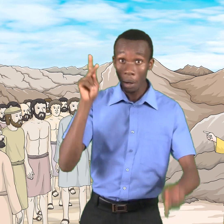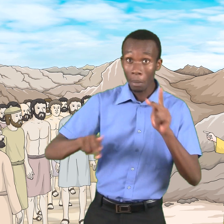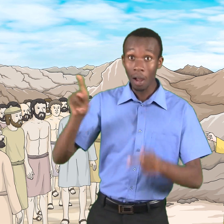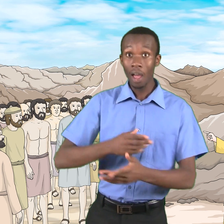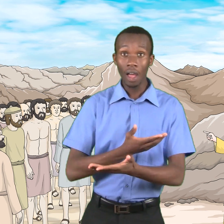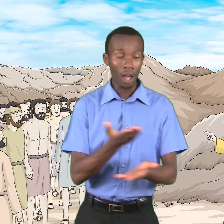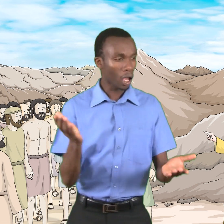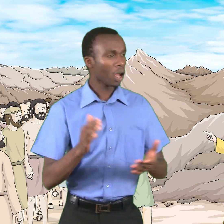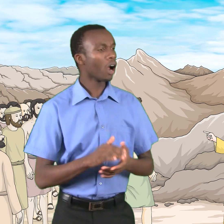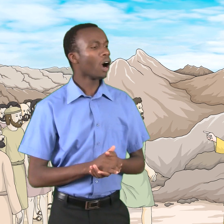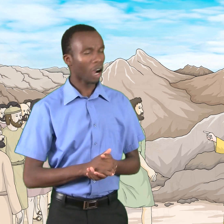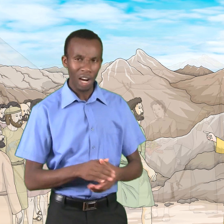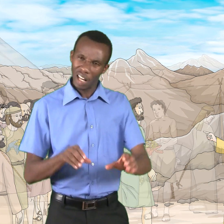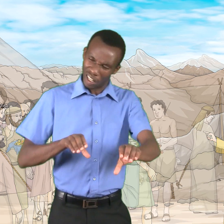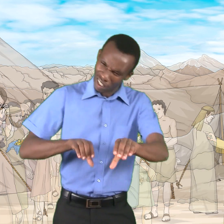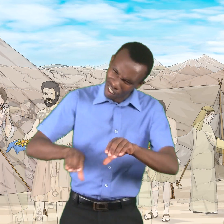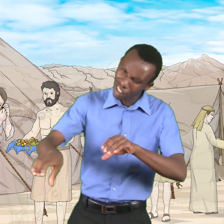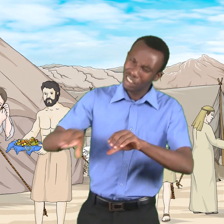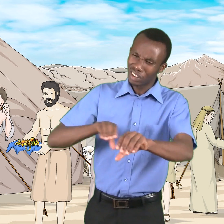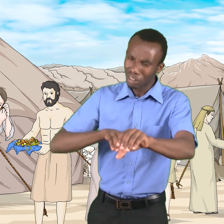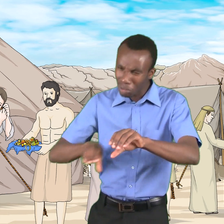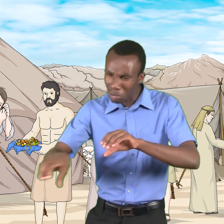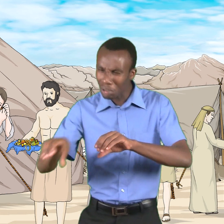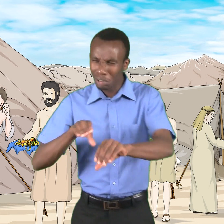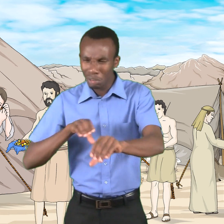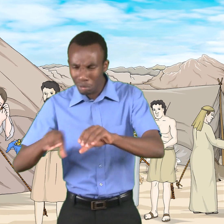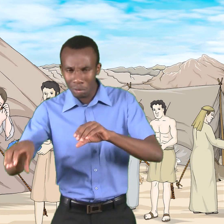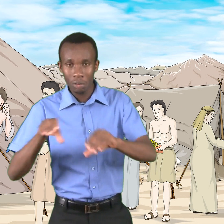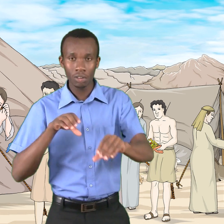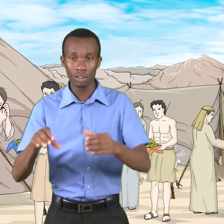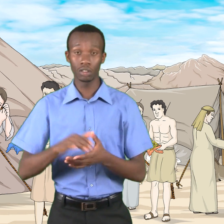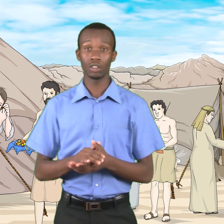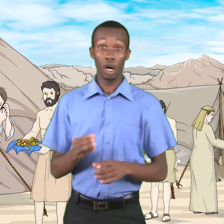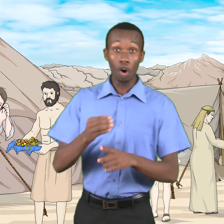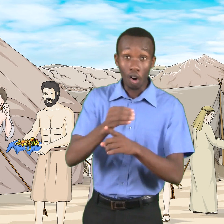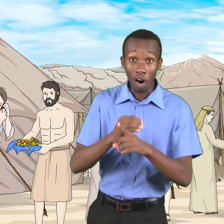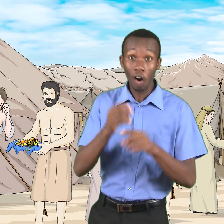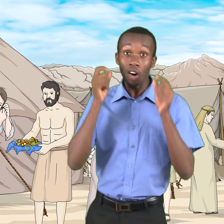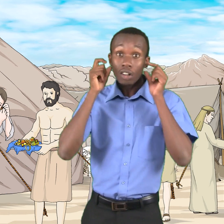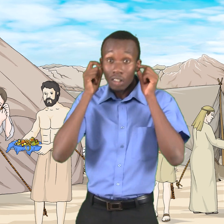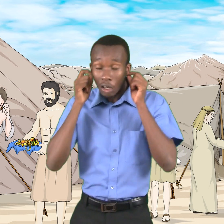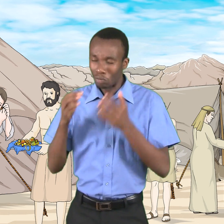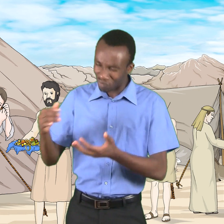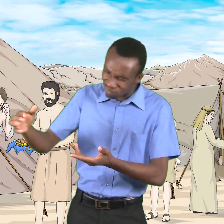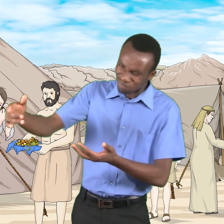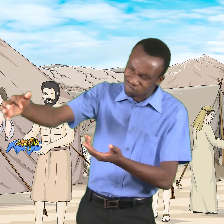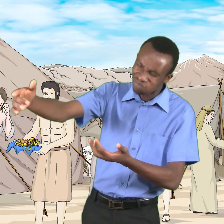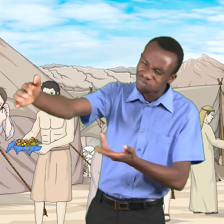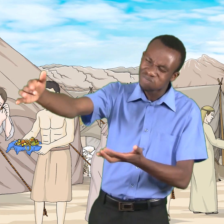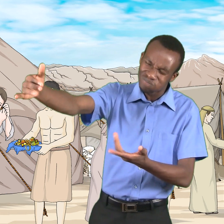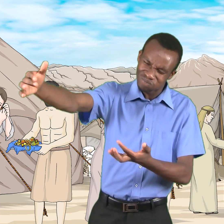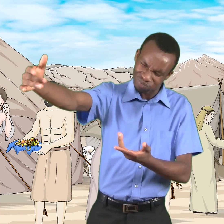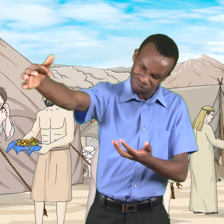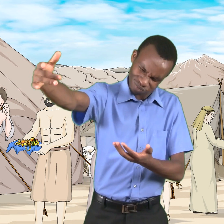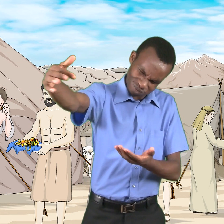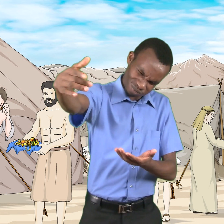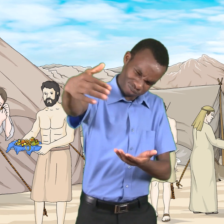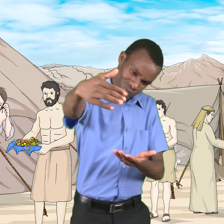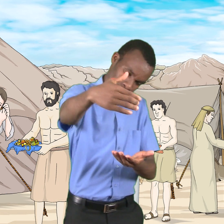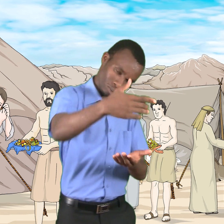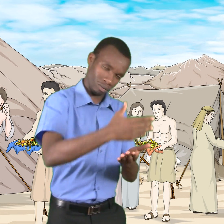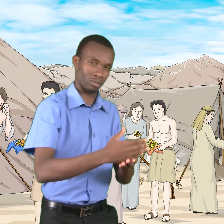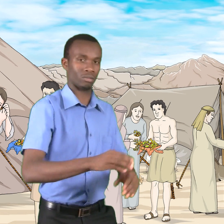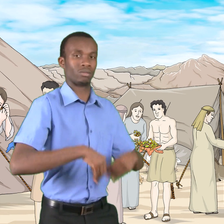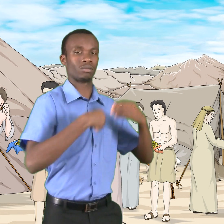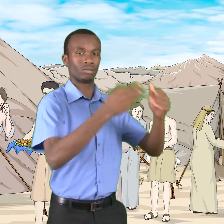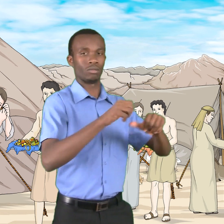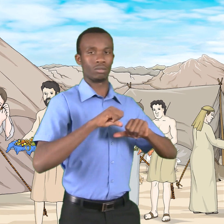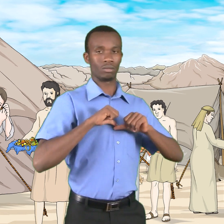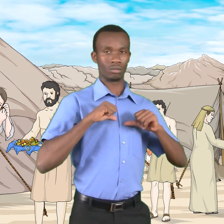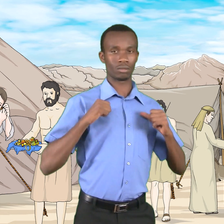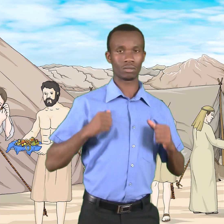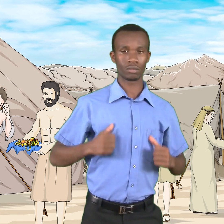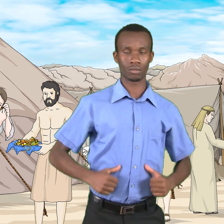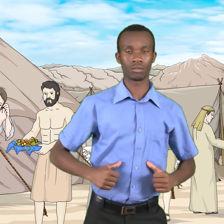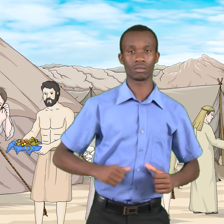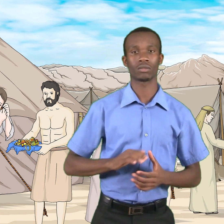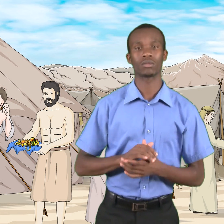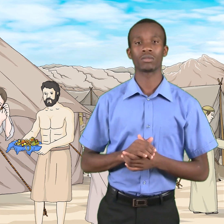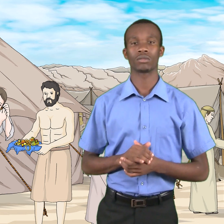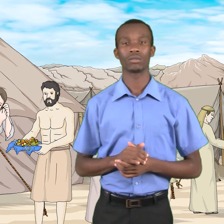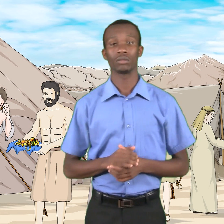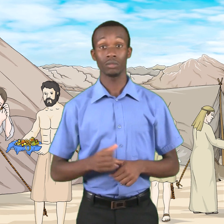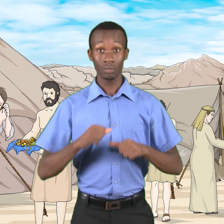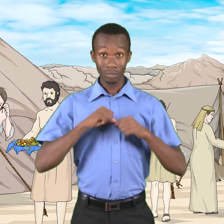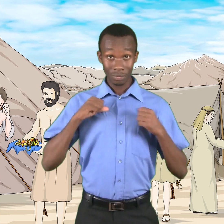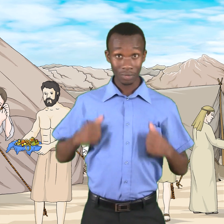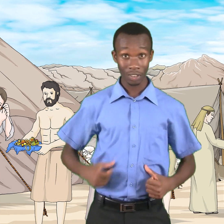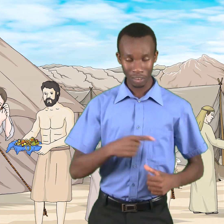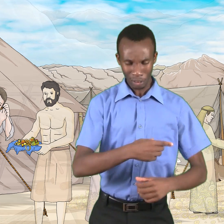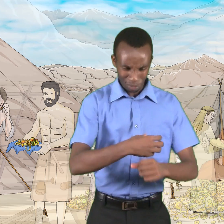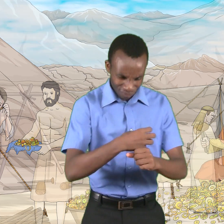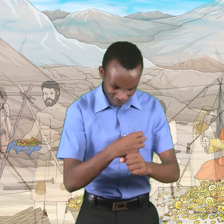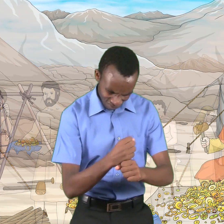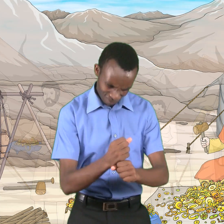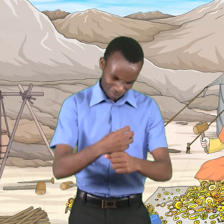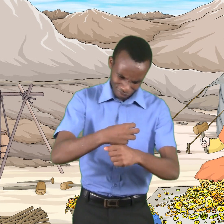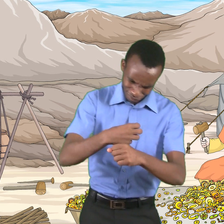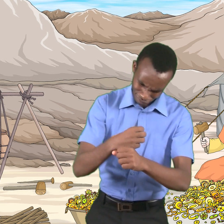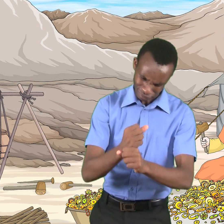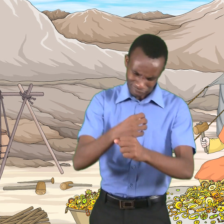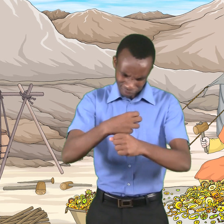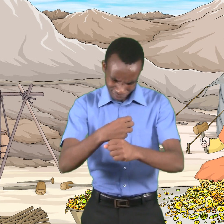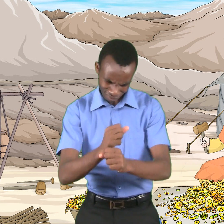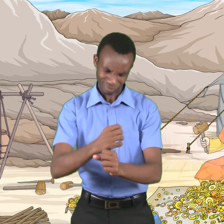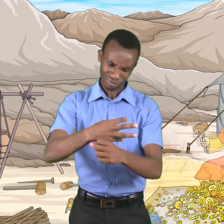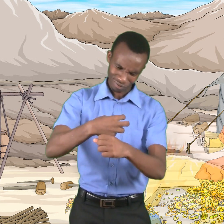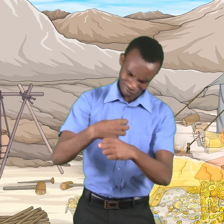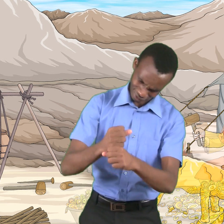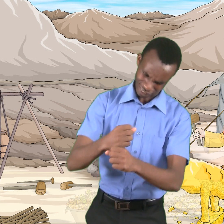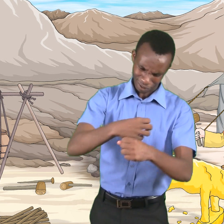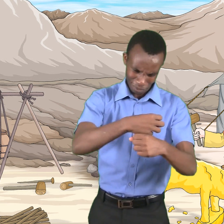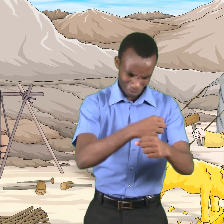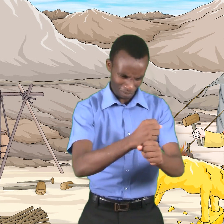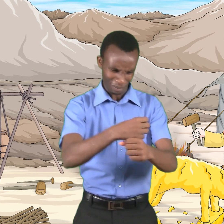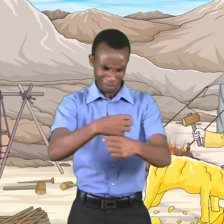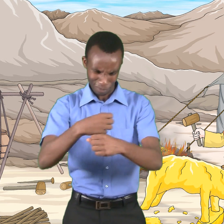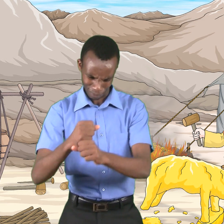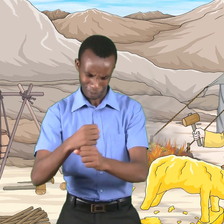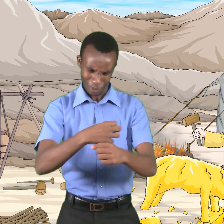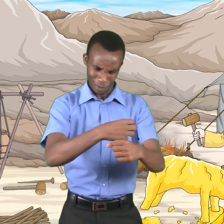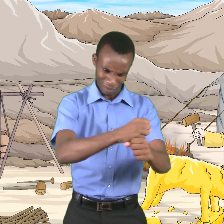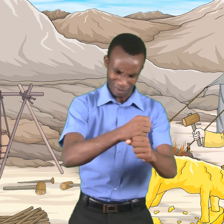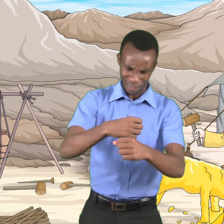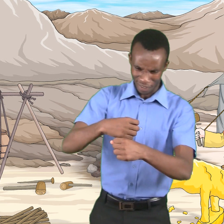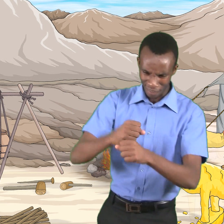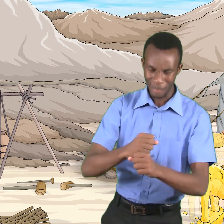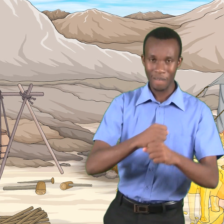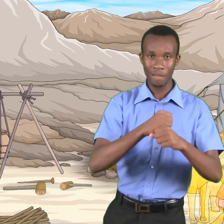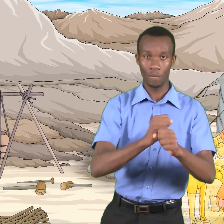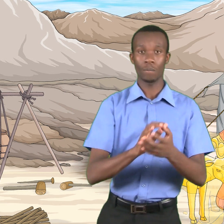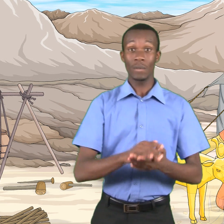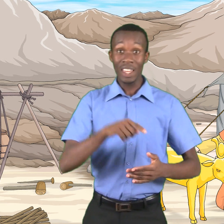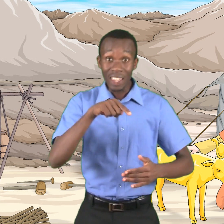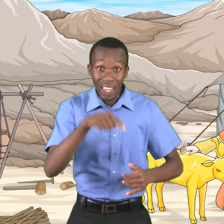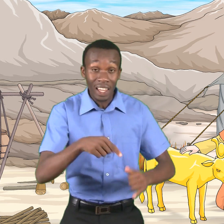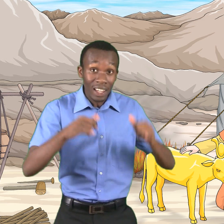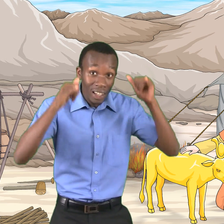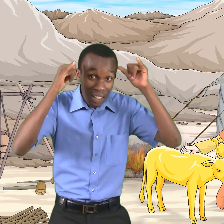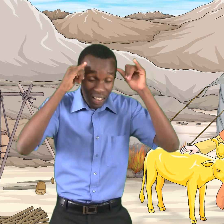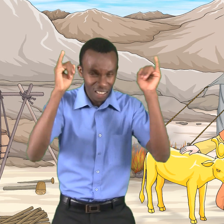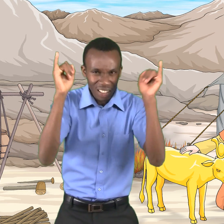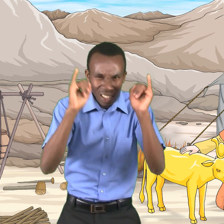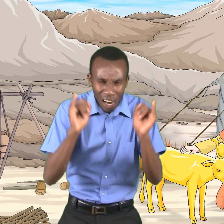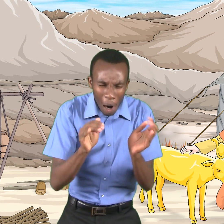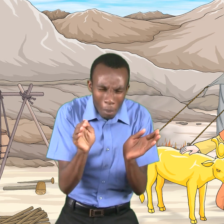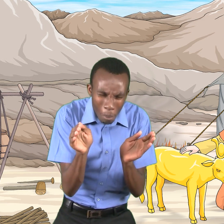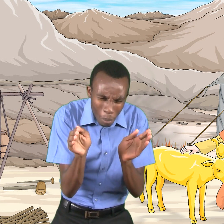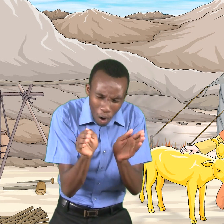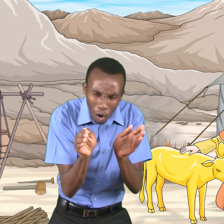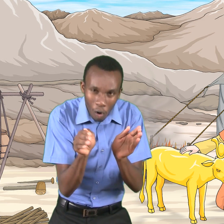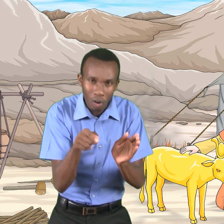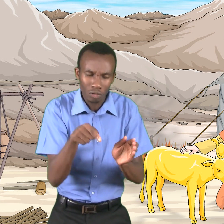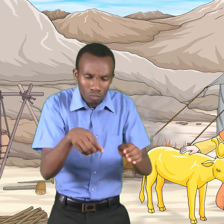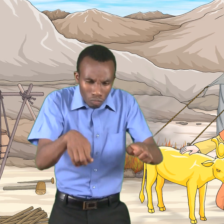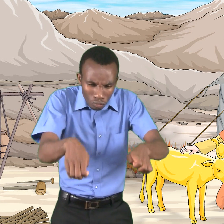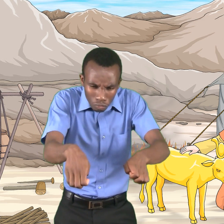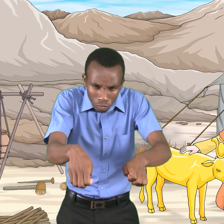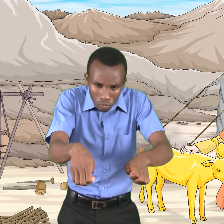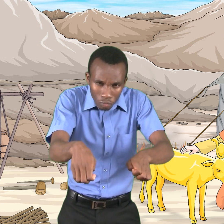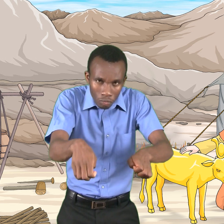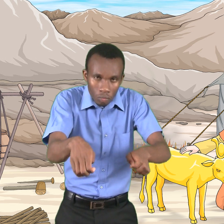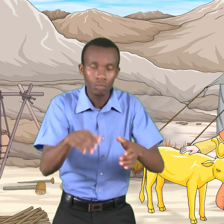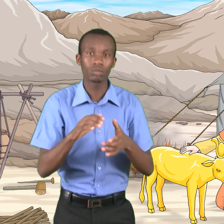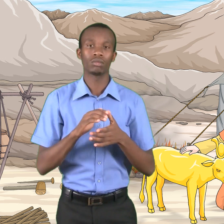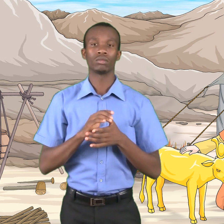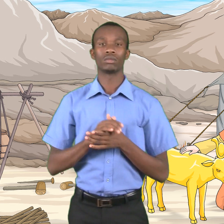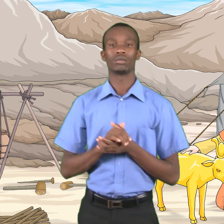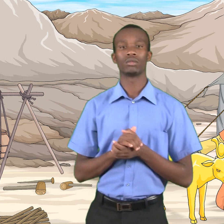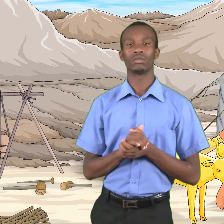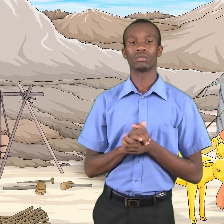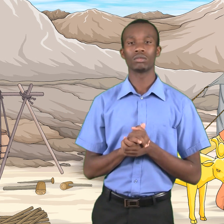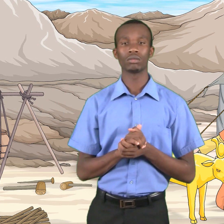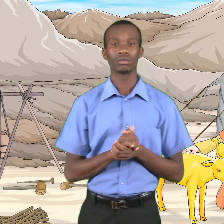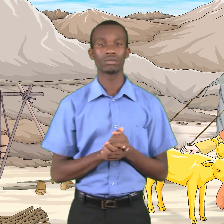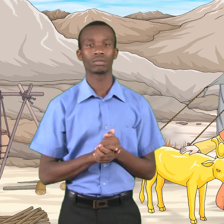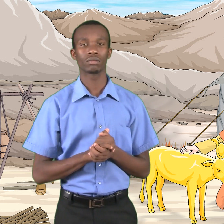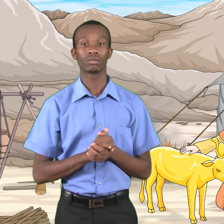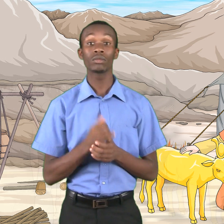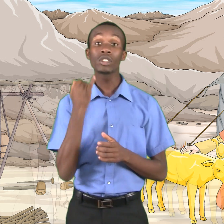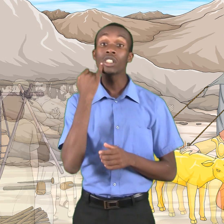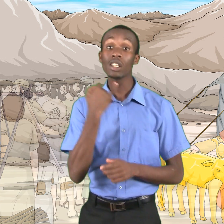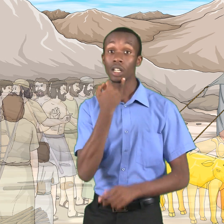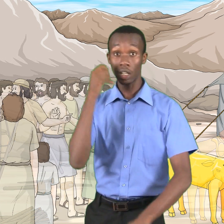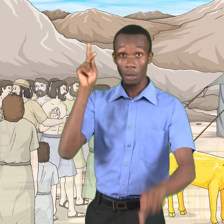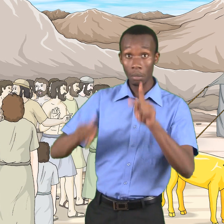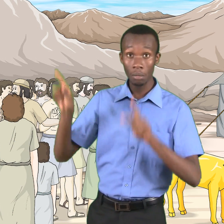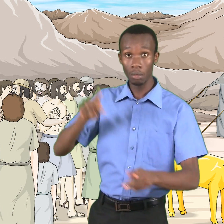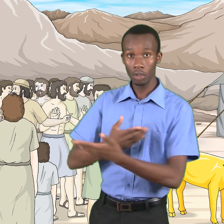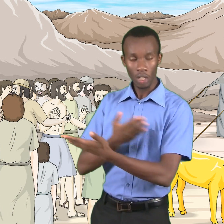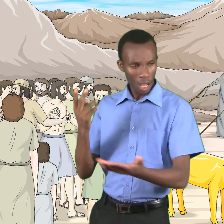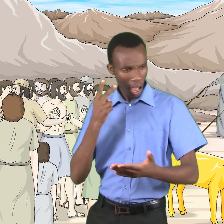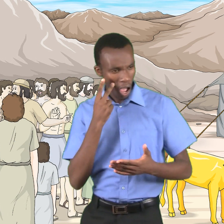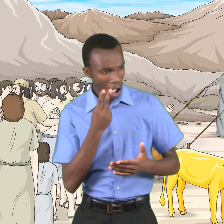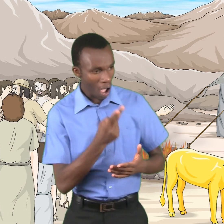Then all the people took off their gold earrings and brought them to Aaron. He took the gold from their hands, and with an engraving tool he fashioned it into a molten calf.